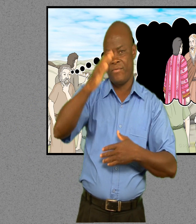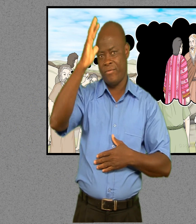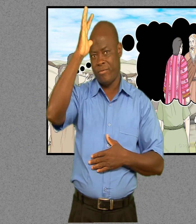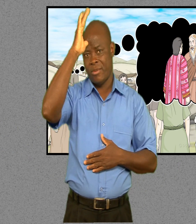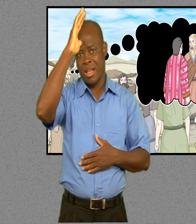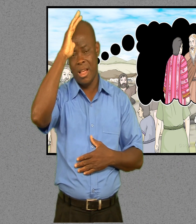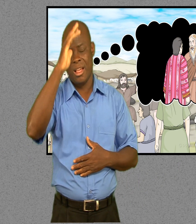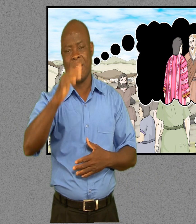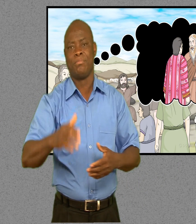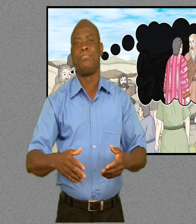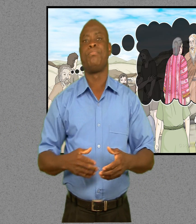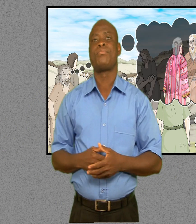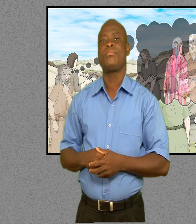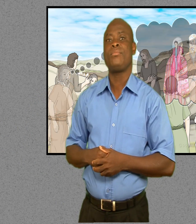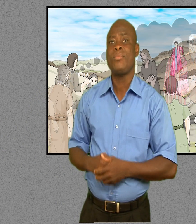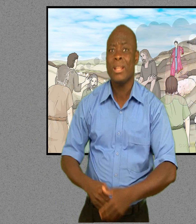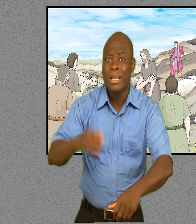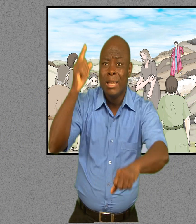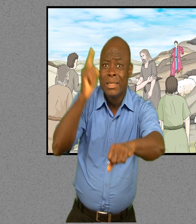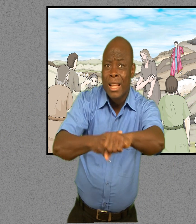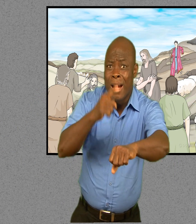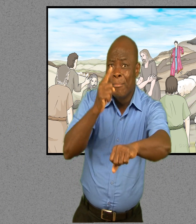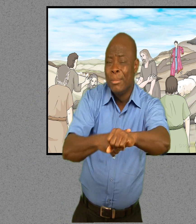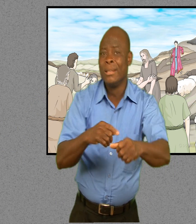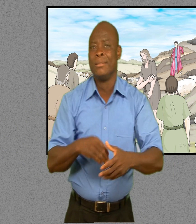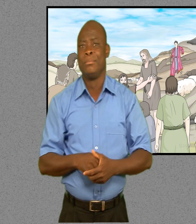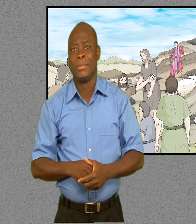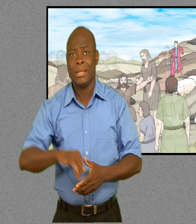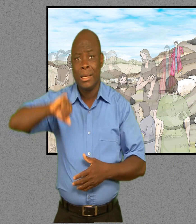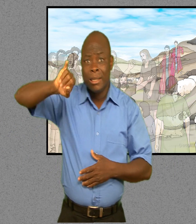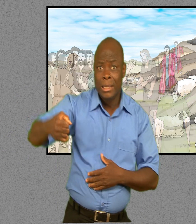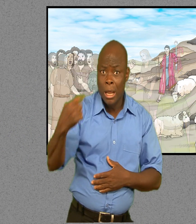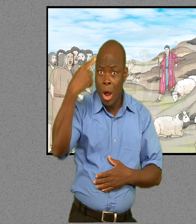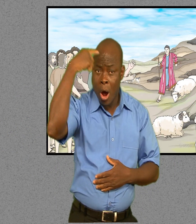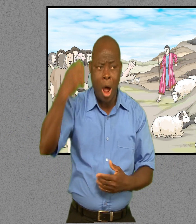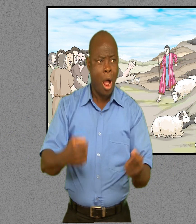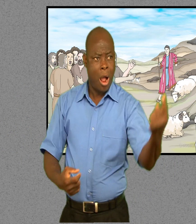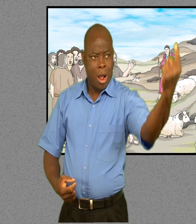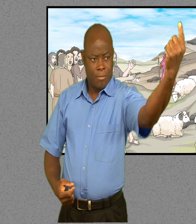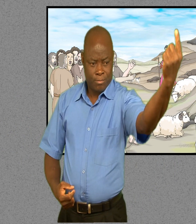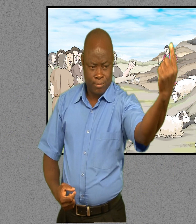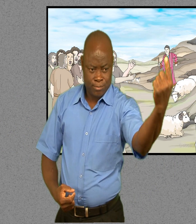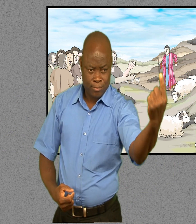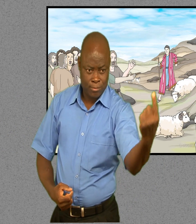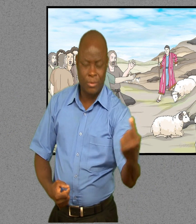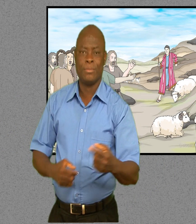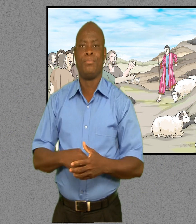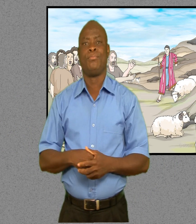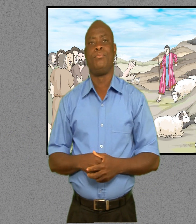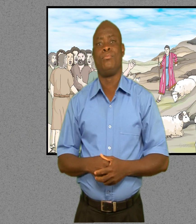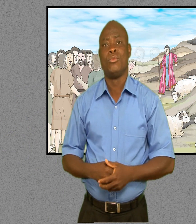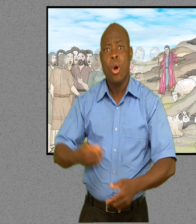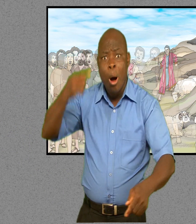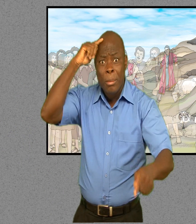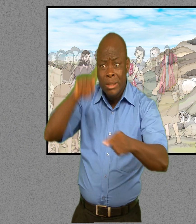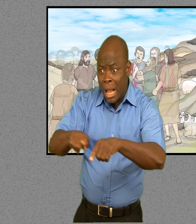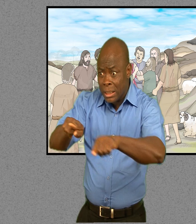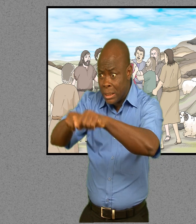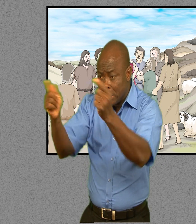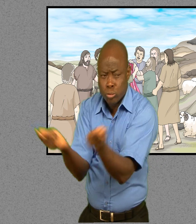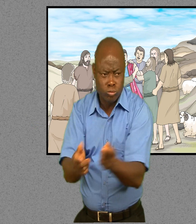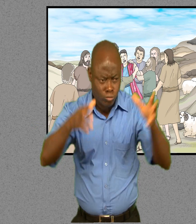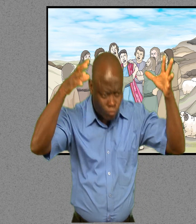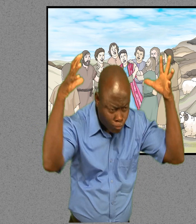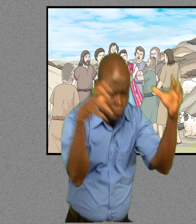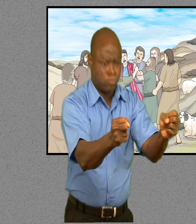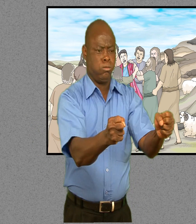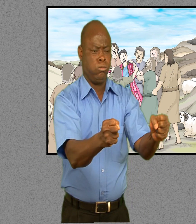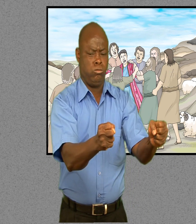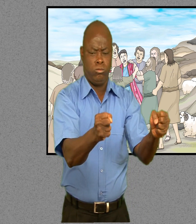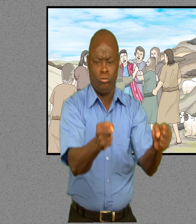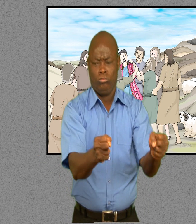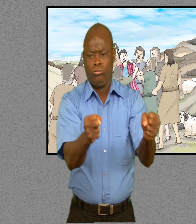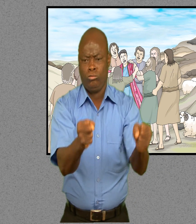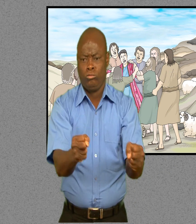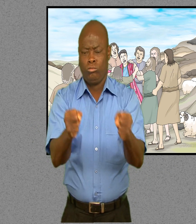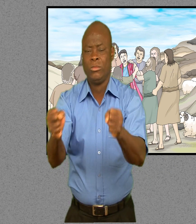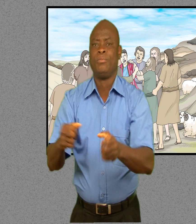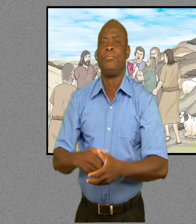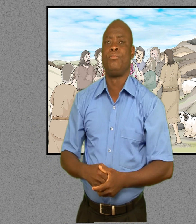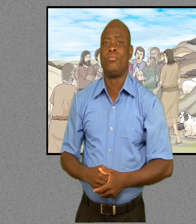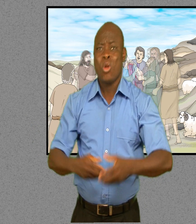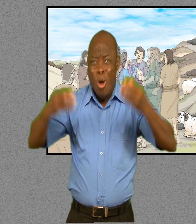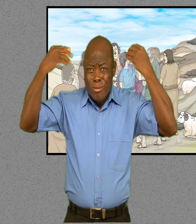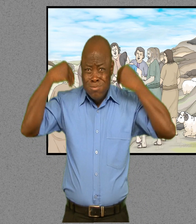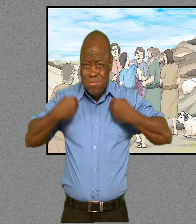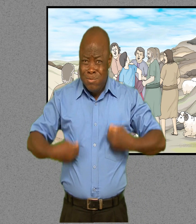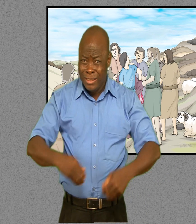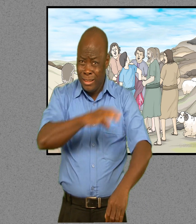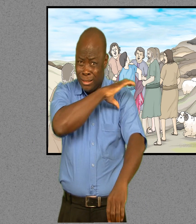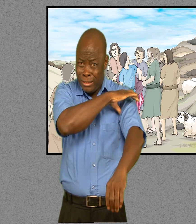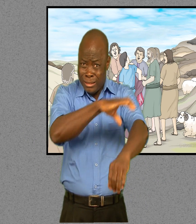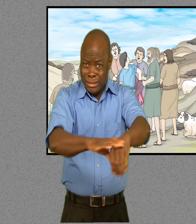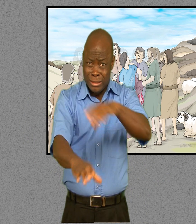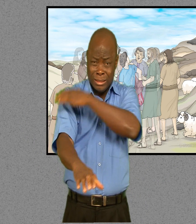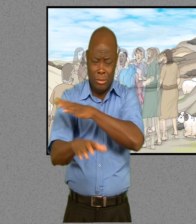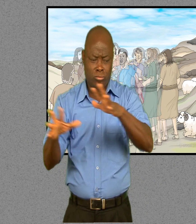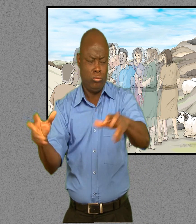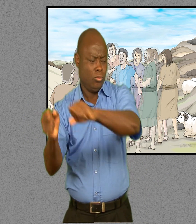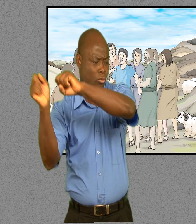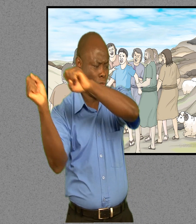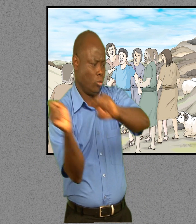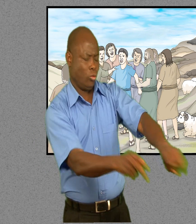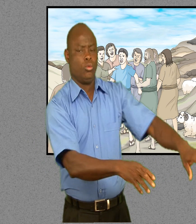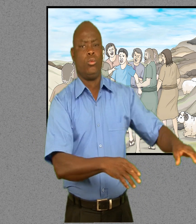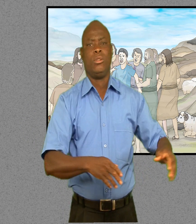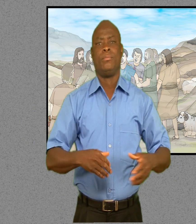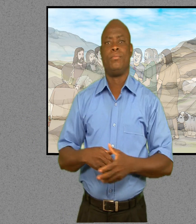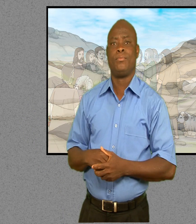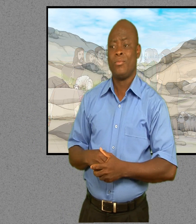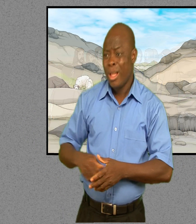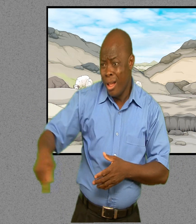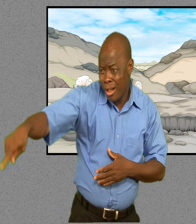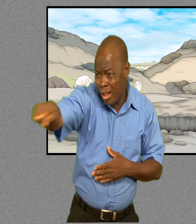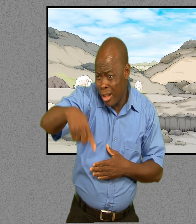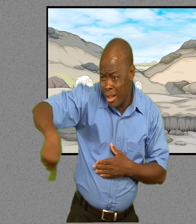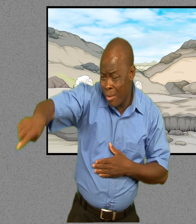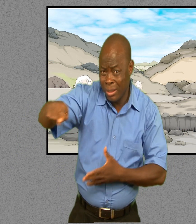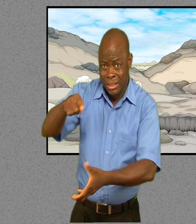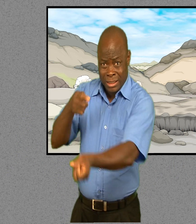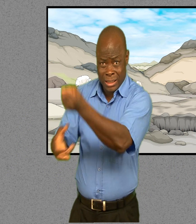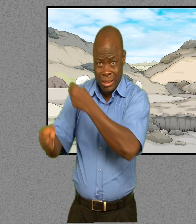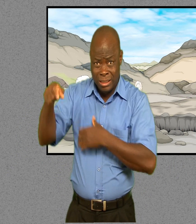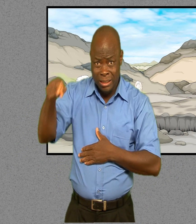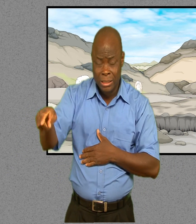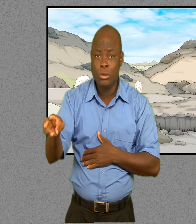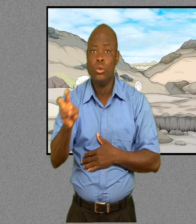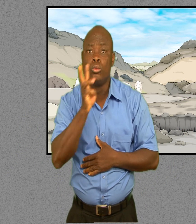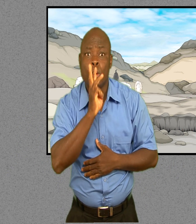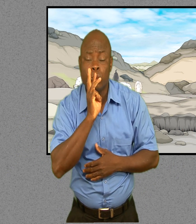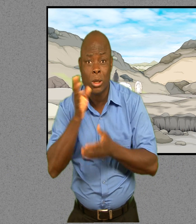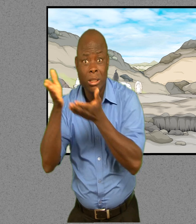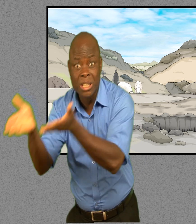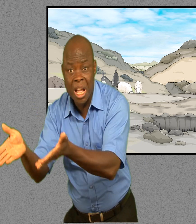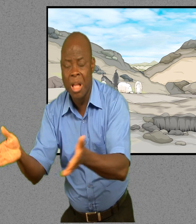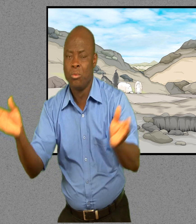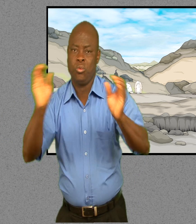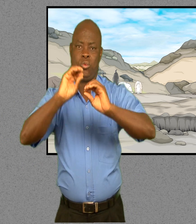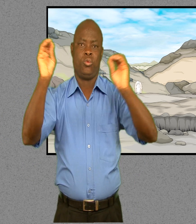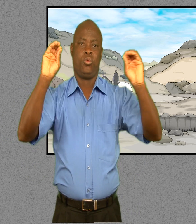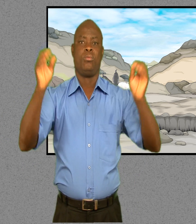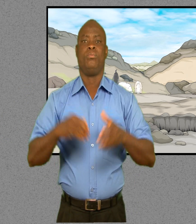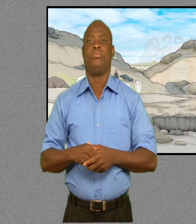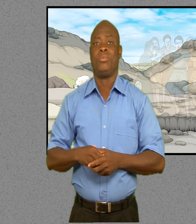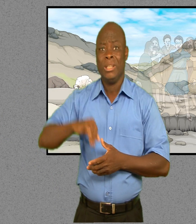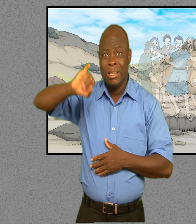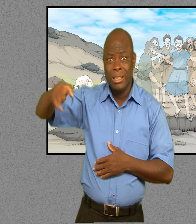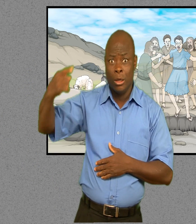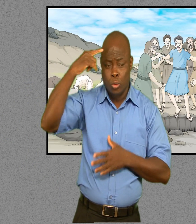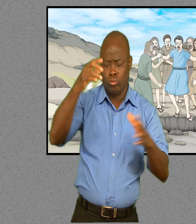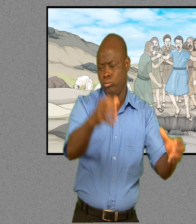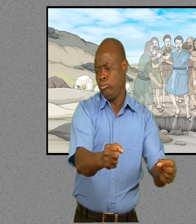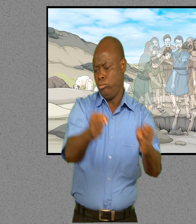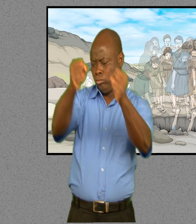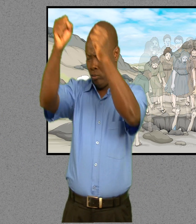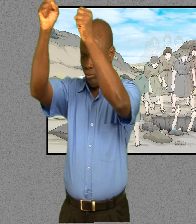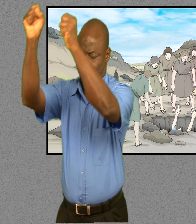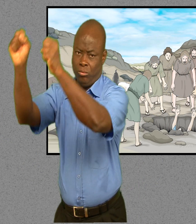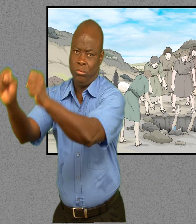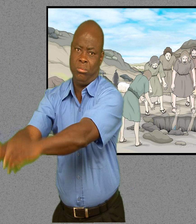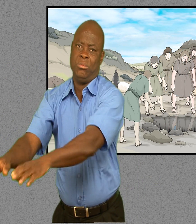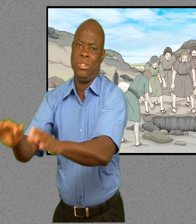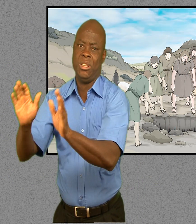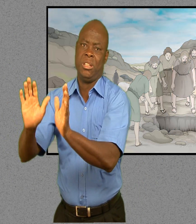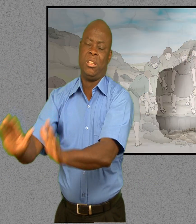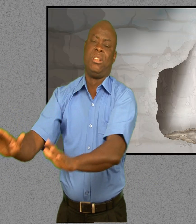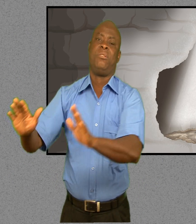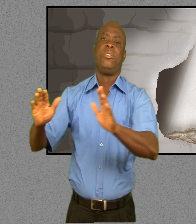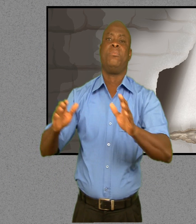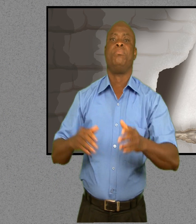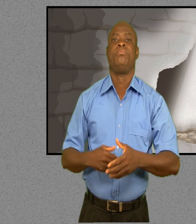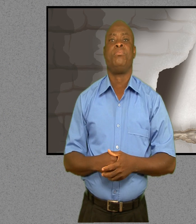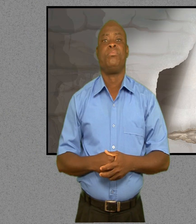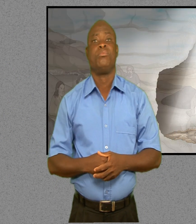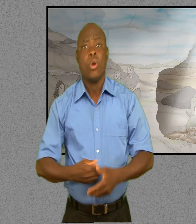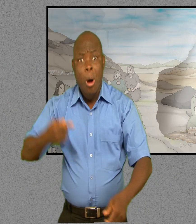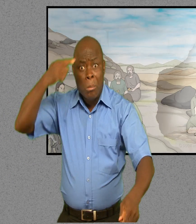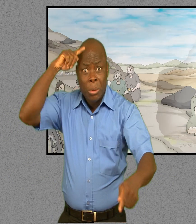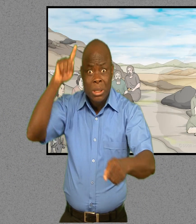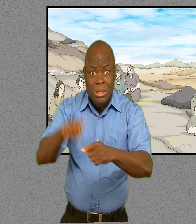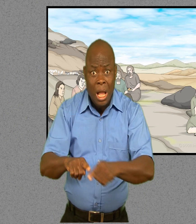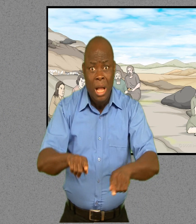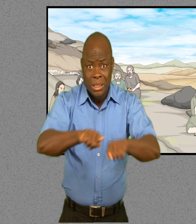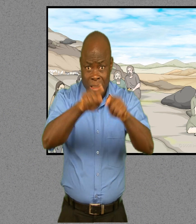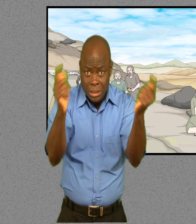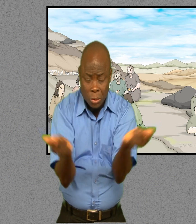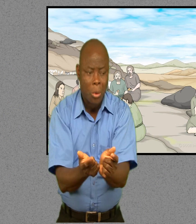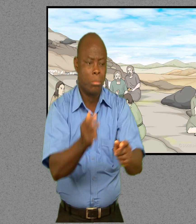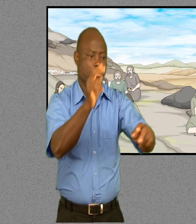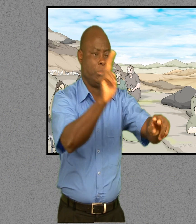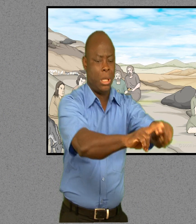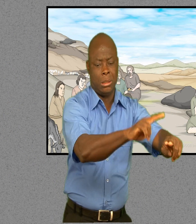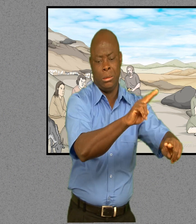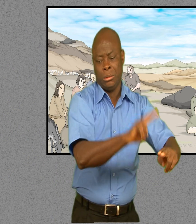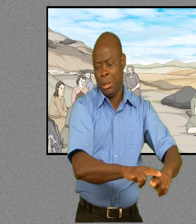So when Joseph came to his brothers, they stripped him of his robe—the robe of many colors he was wearing— and they took him and threw him into the pit. Now the pit was empty, with no water in it.